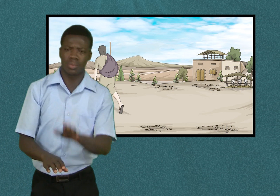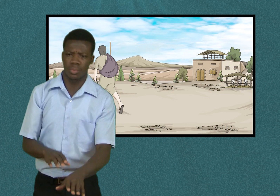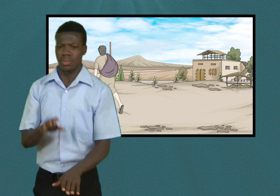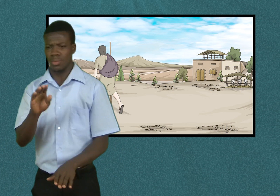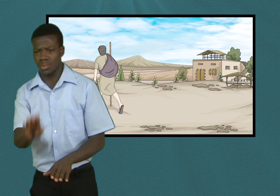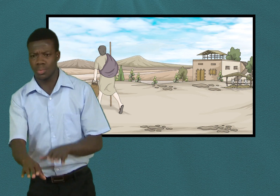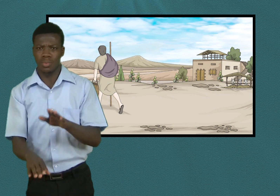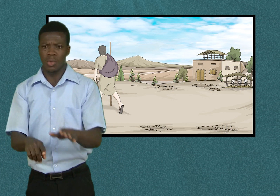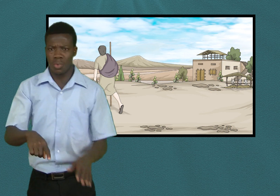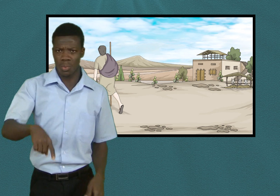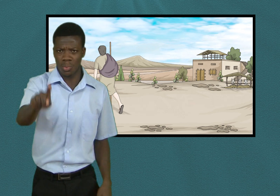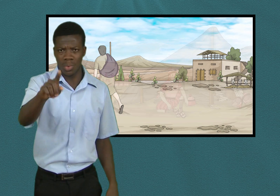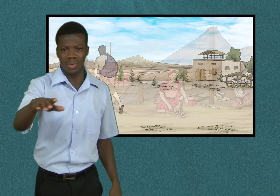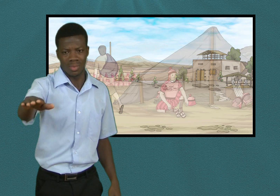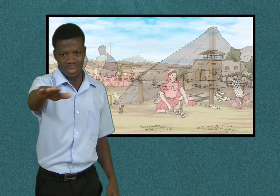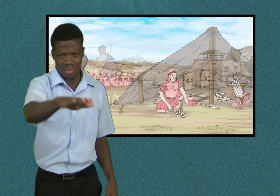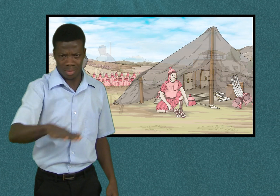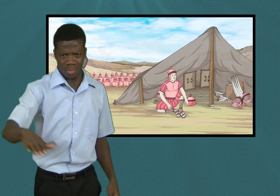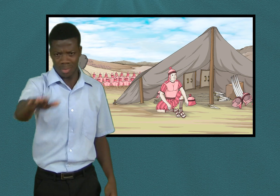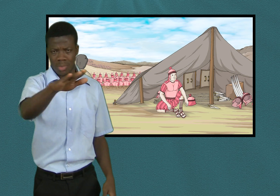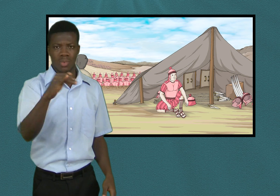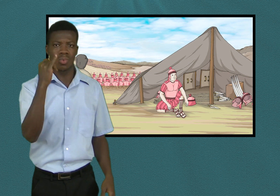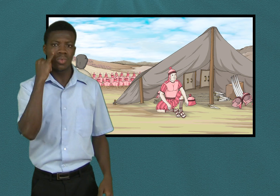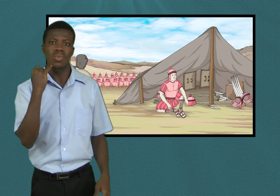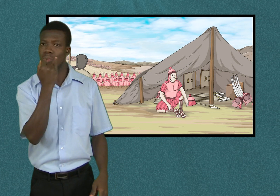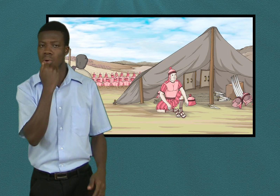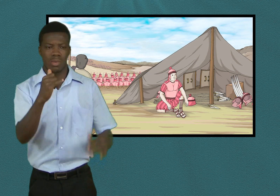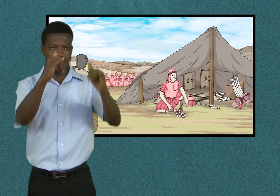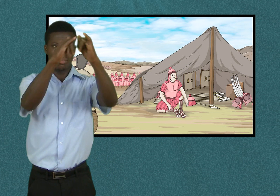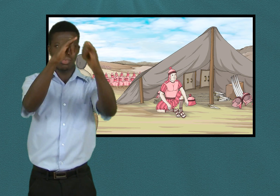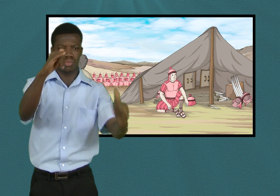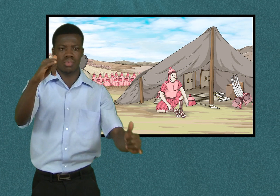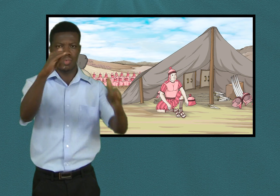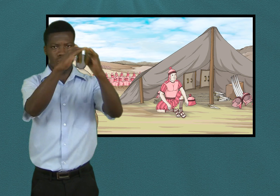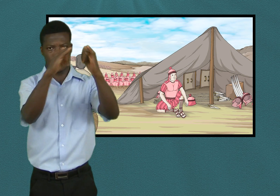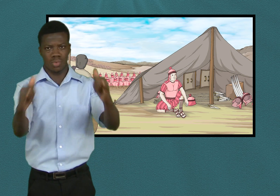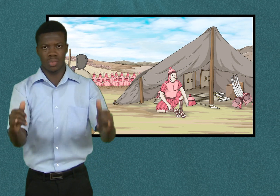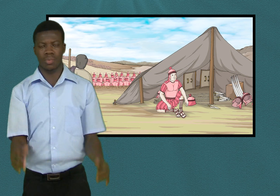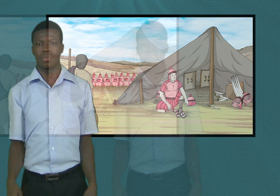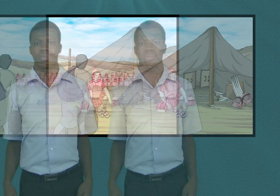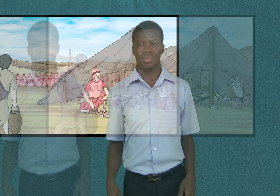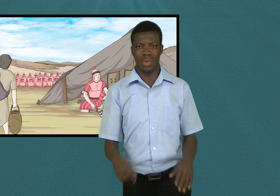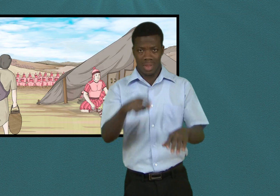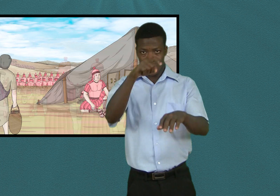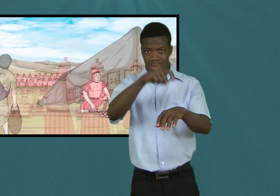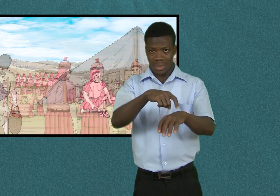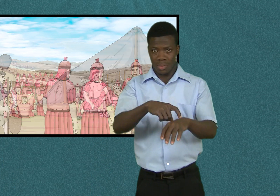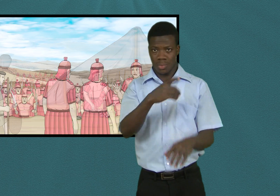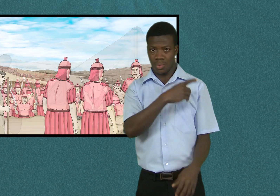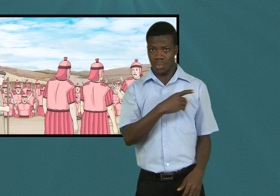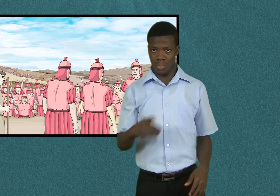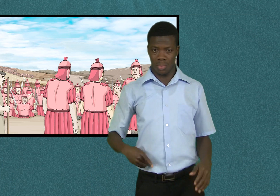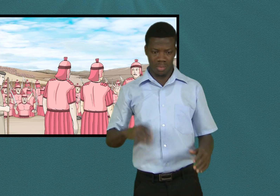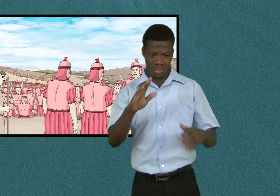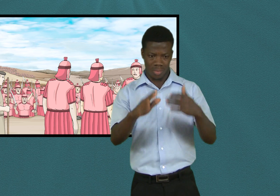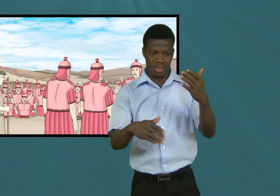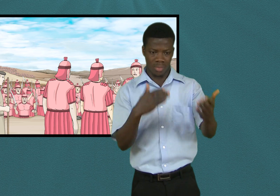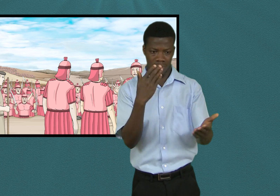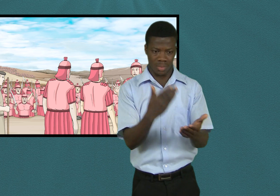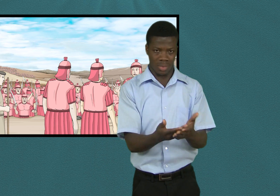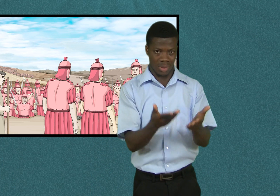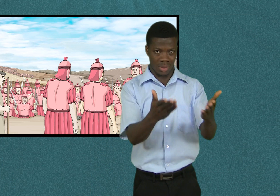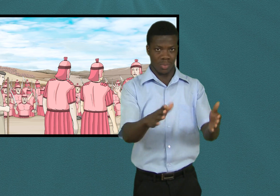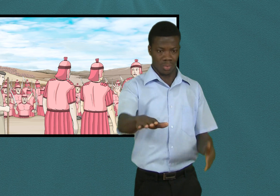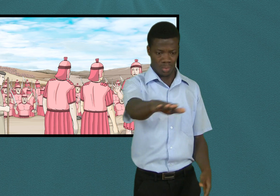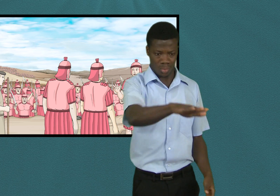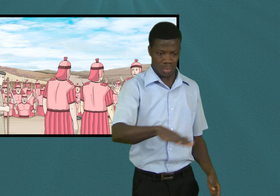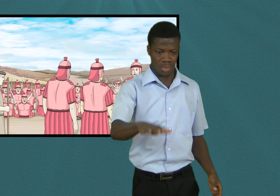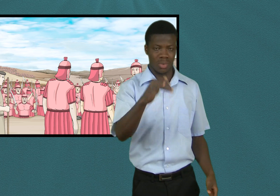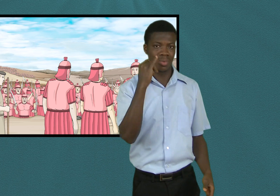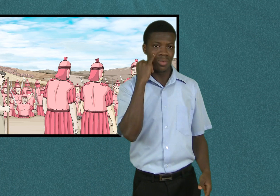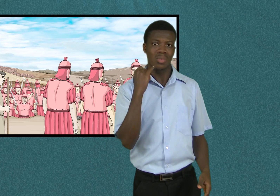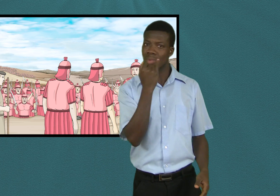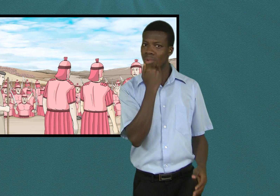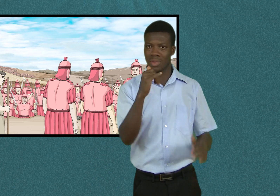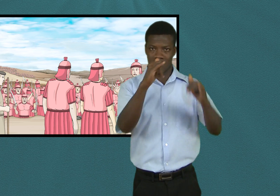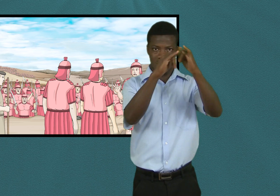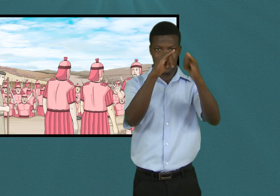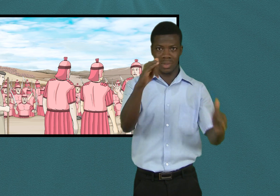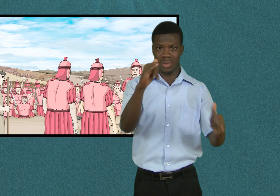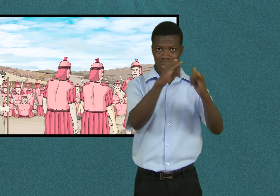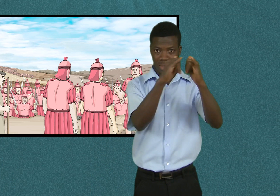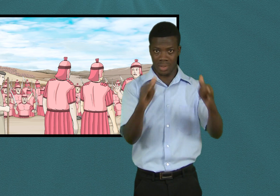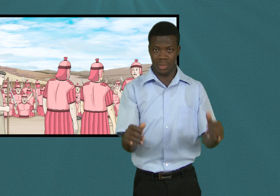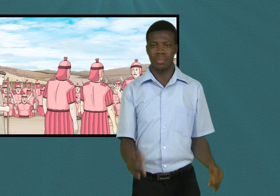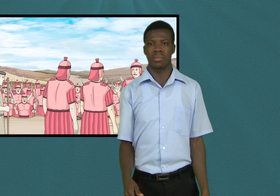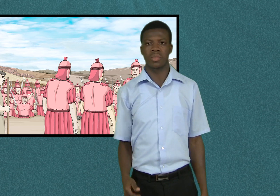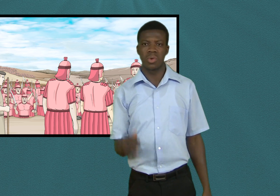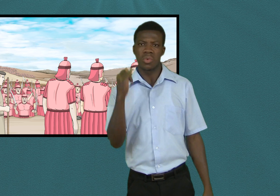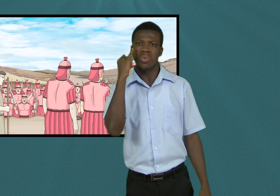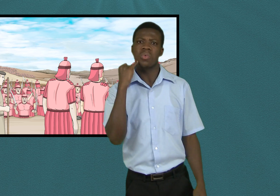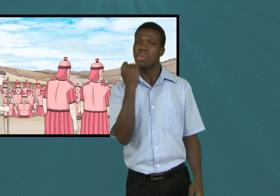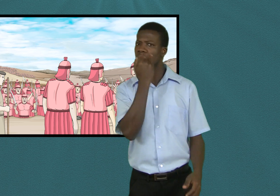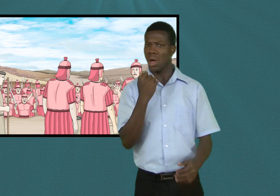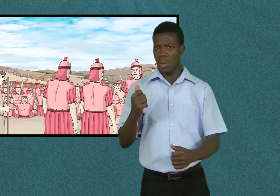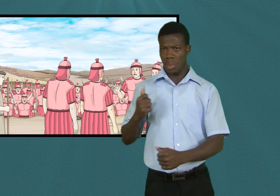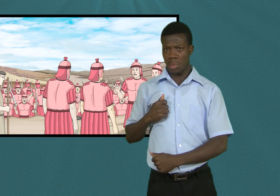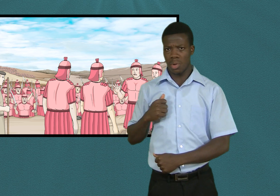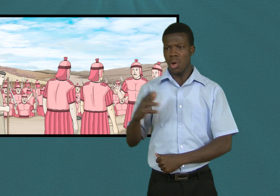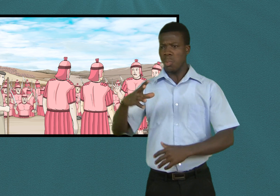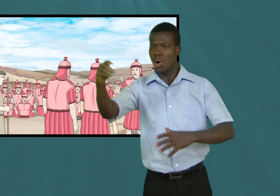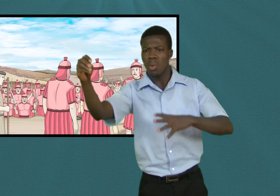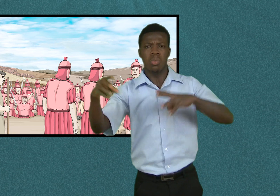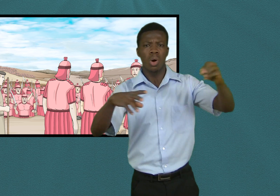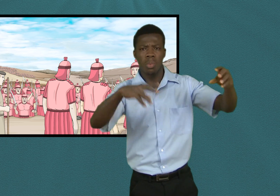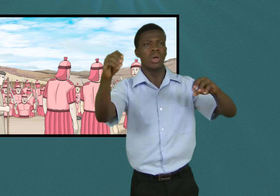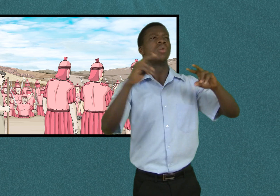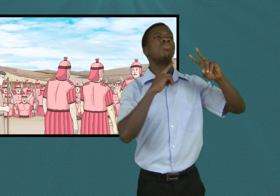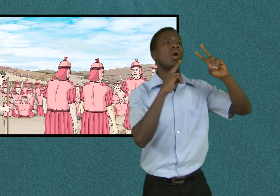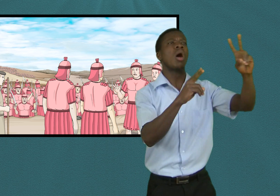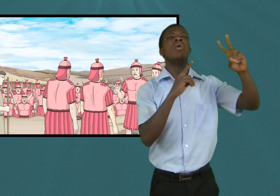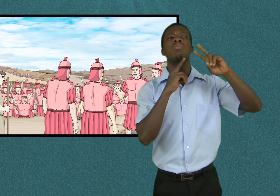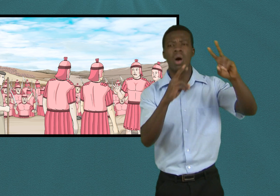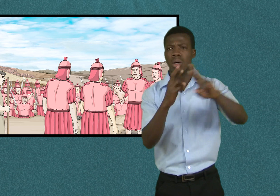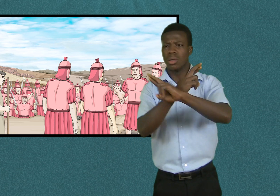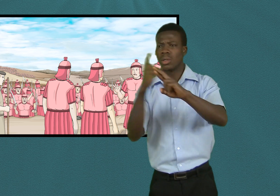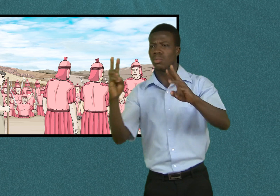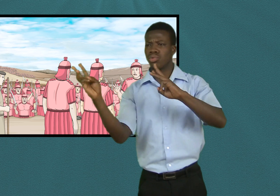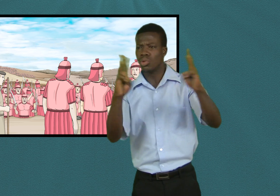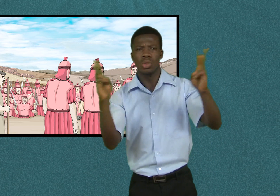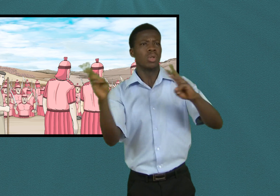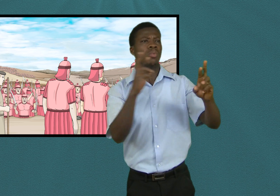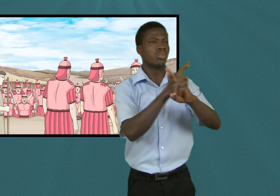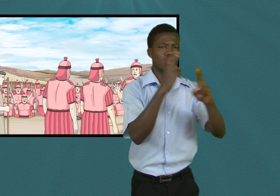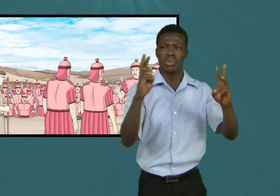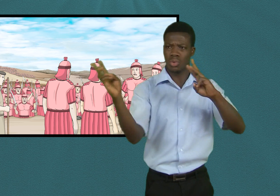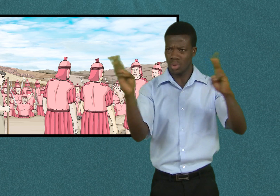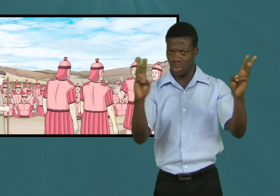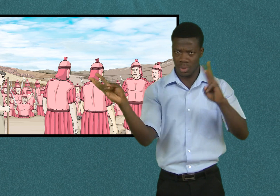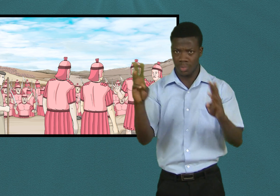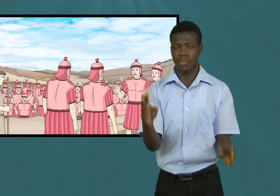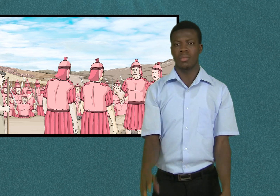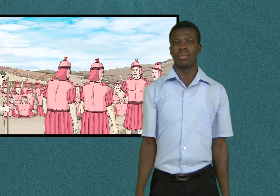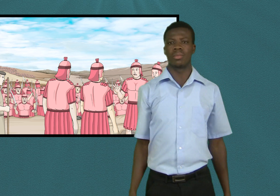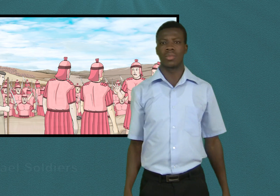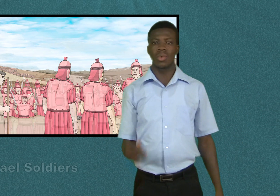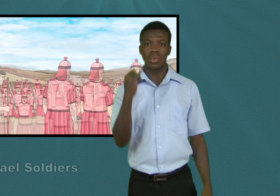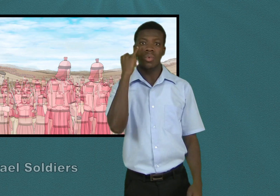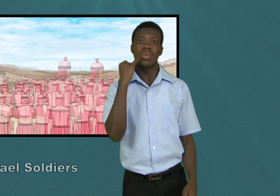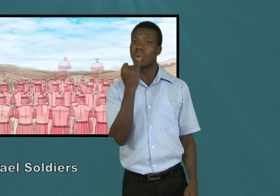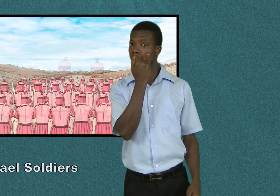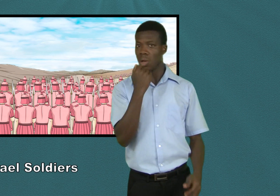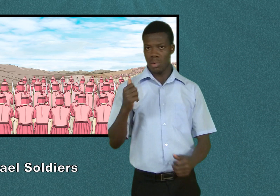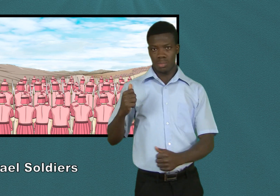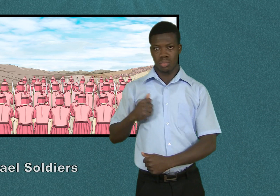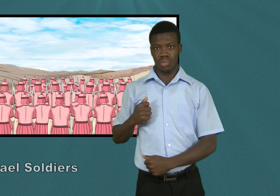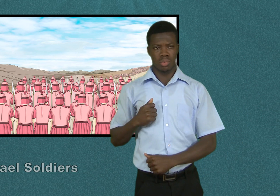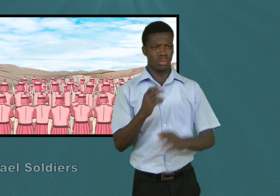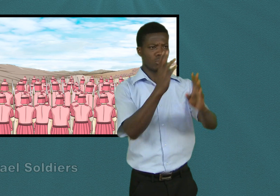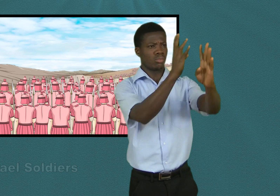He reached the camp as the army was marching out to its position and shouting the battle cry.